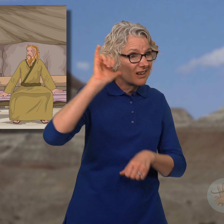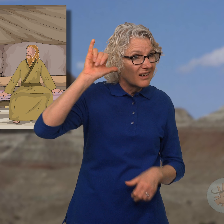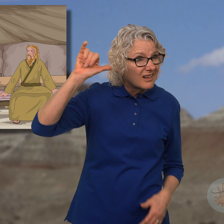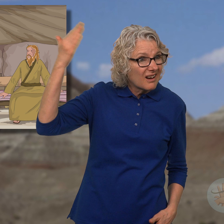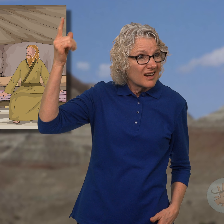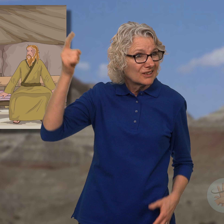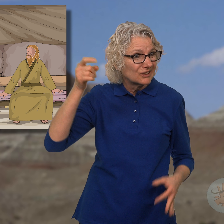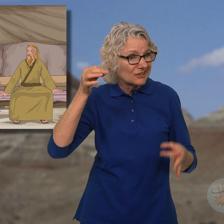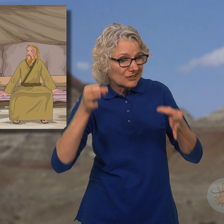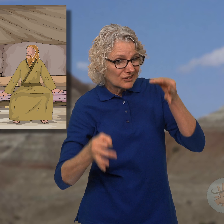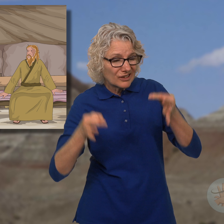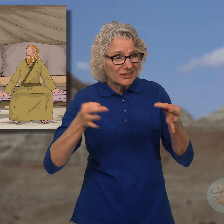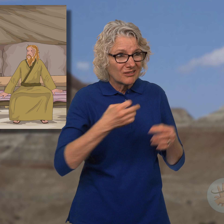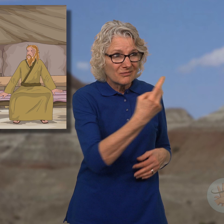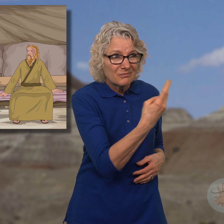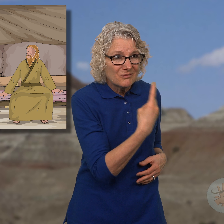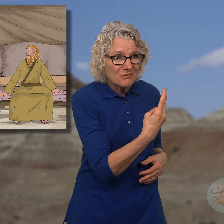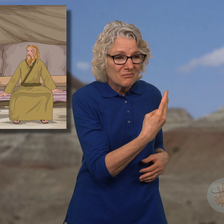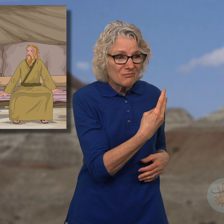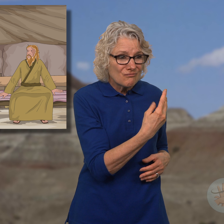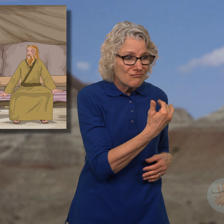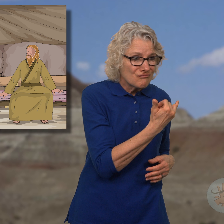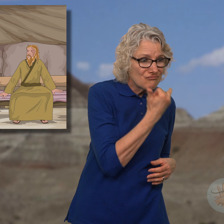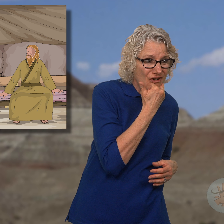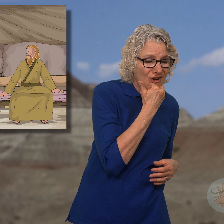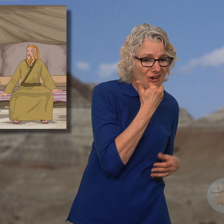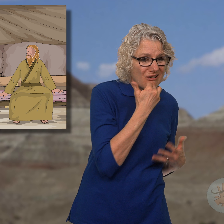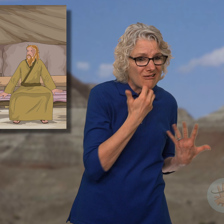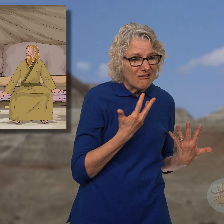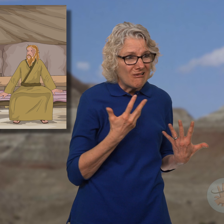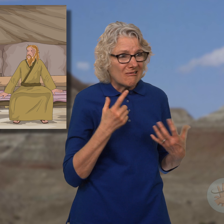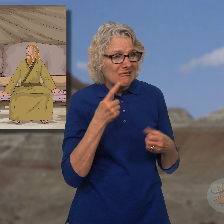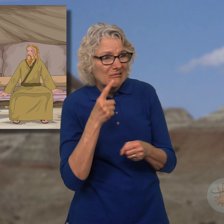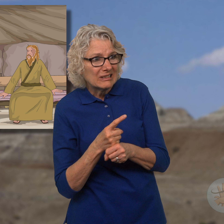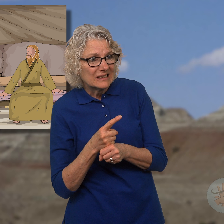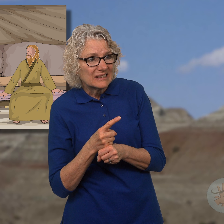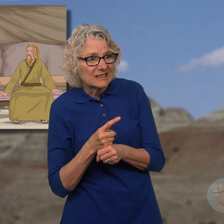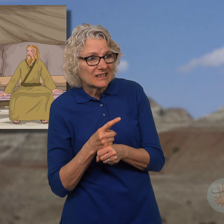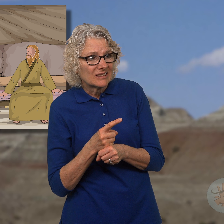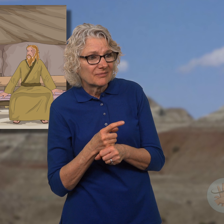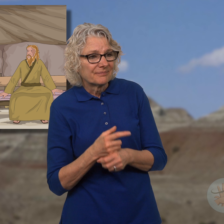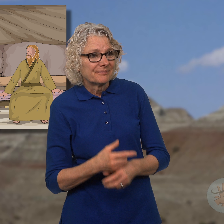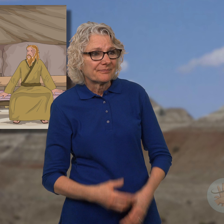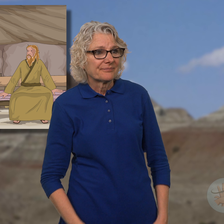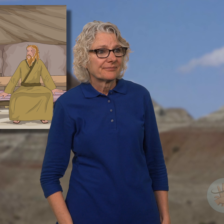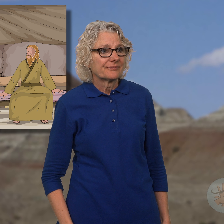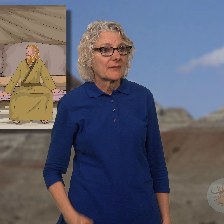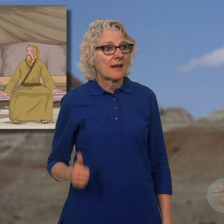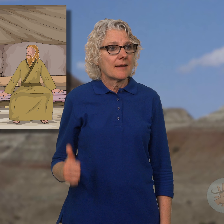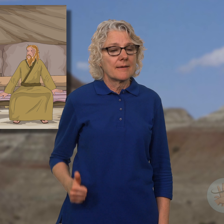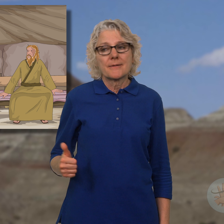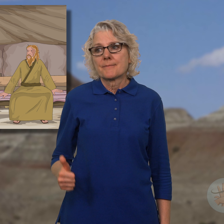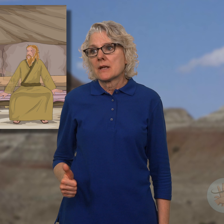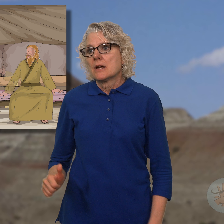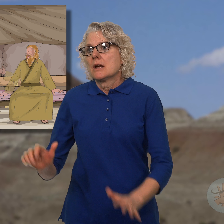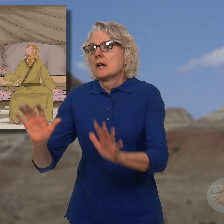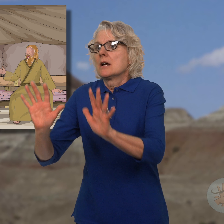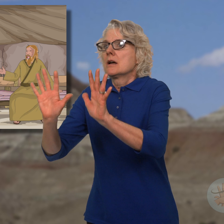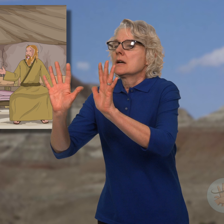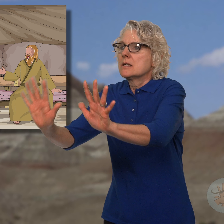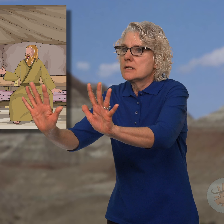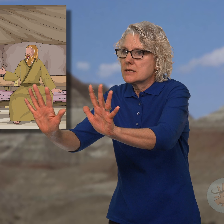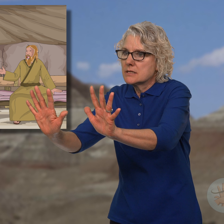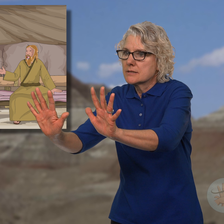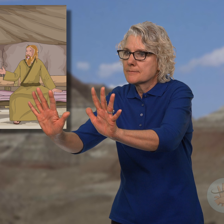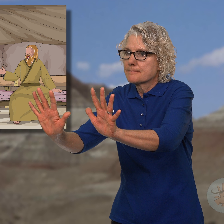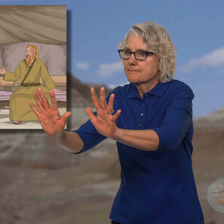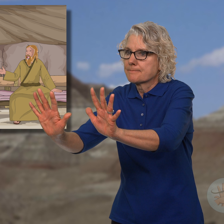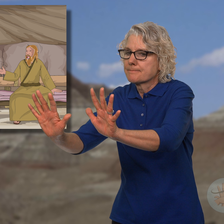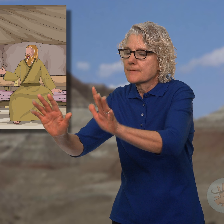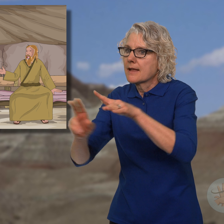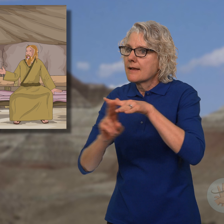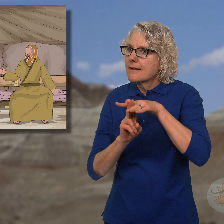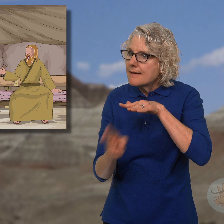May the LORD judge between you and me.”